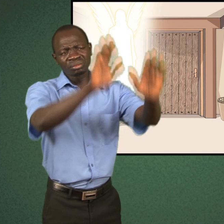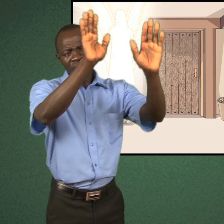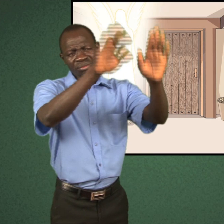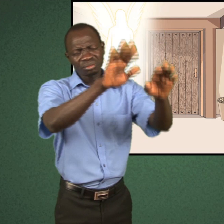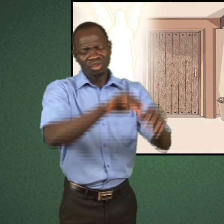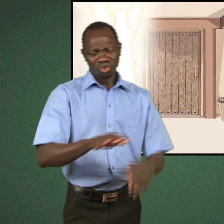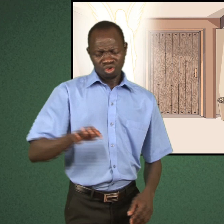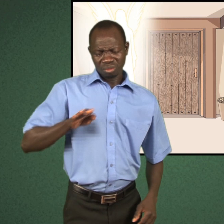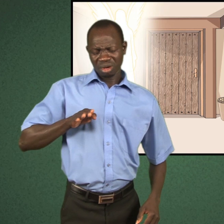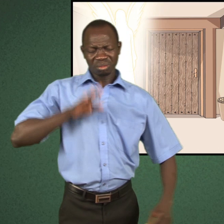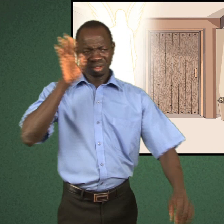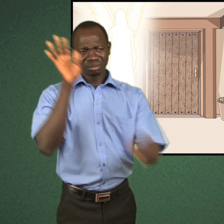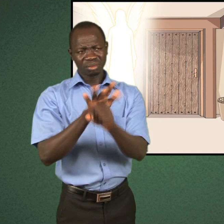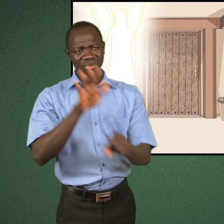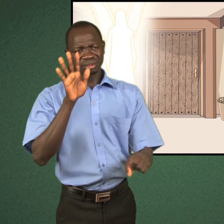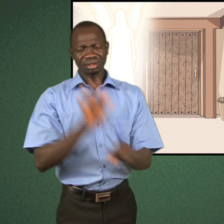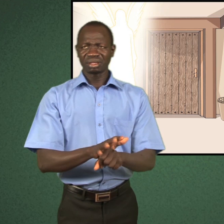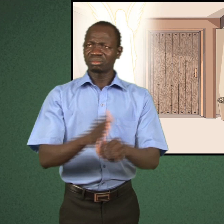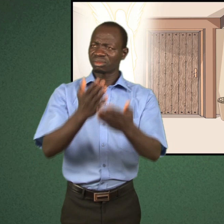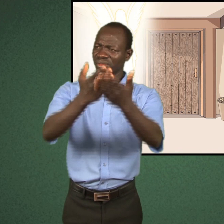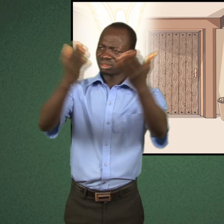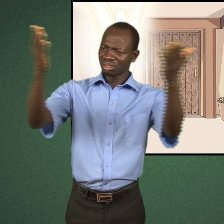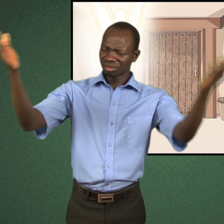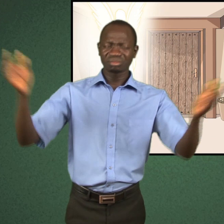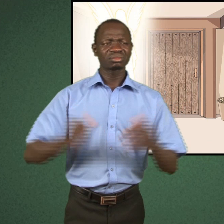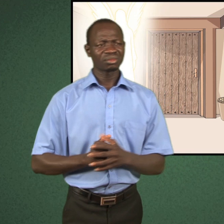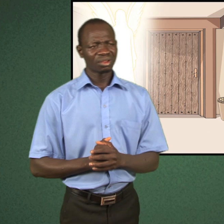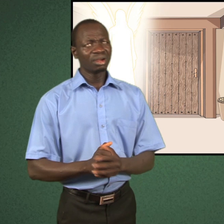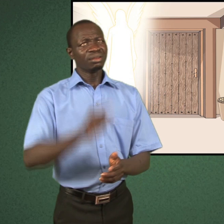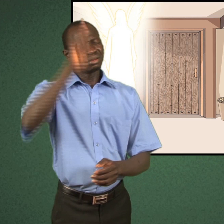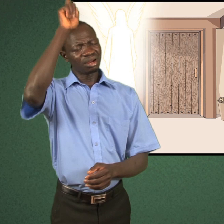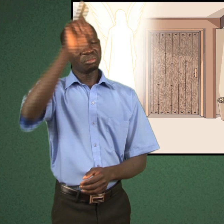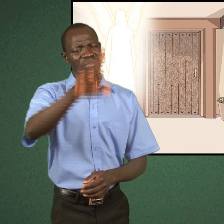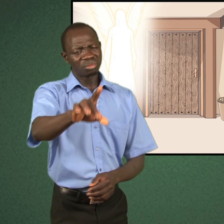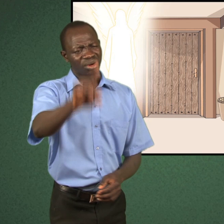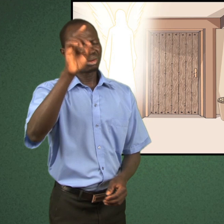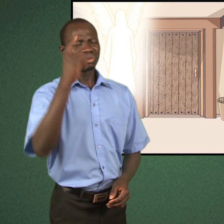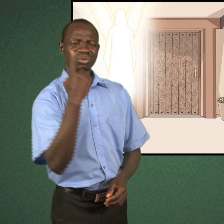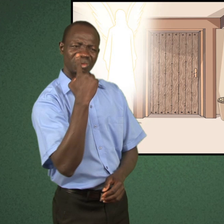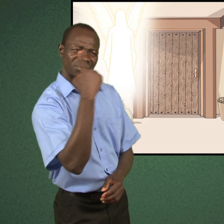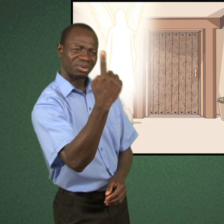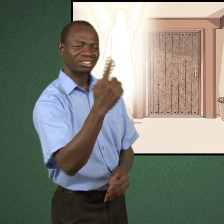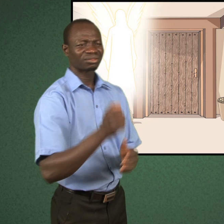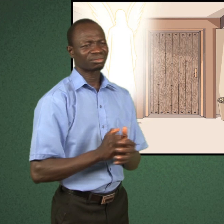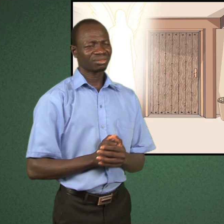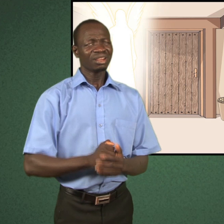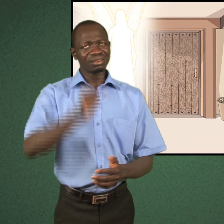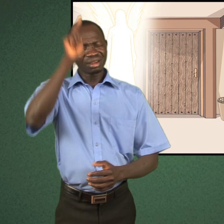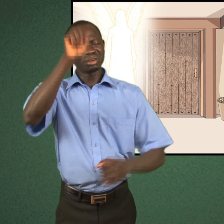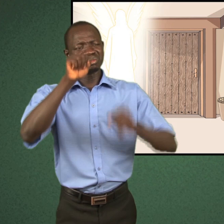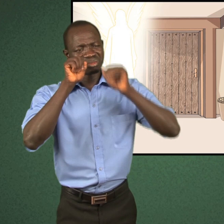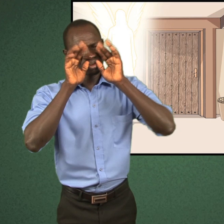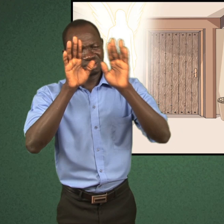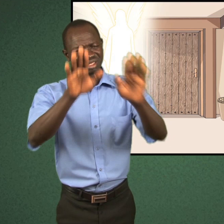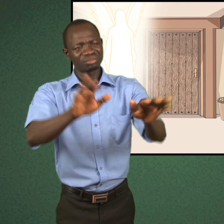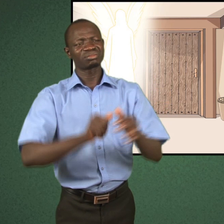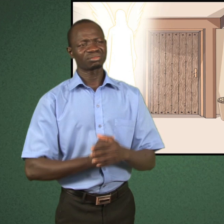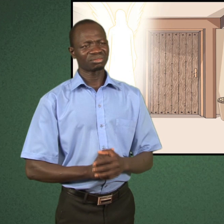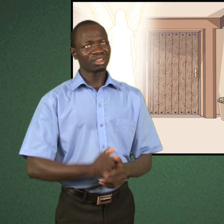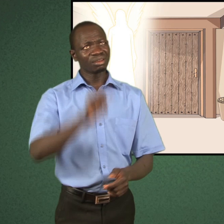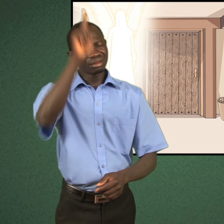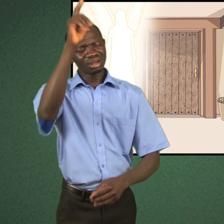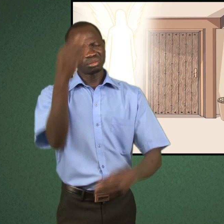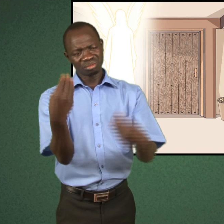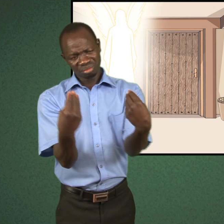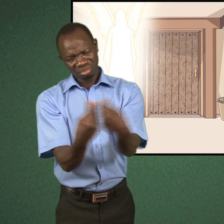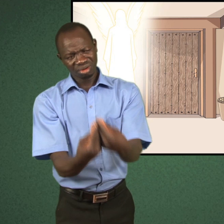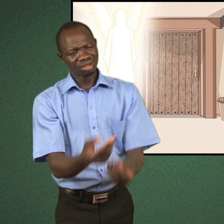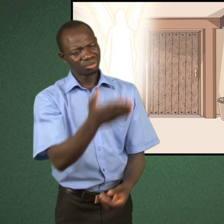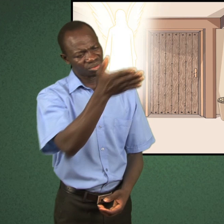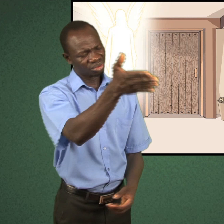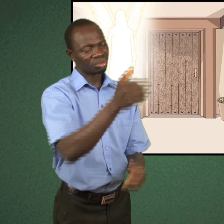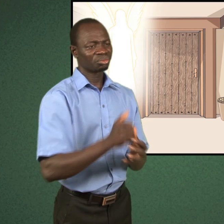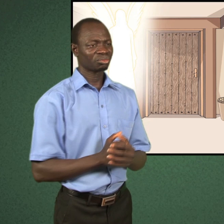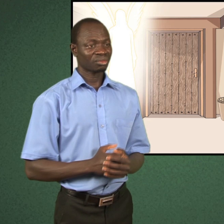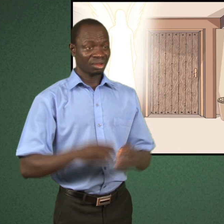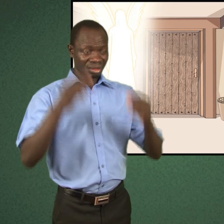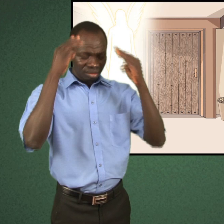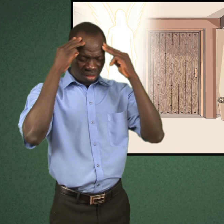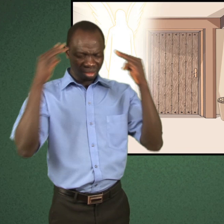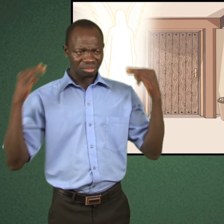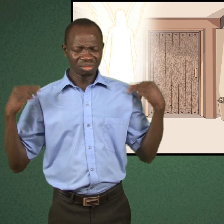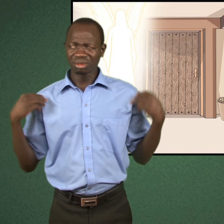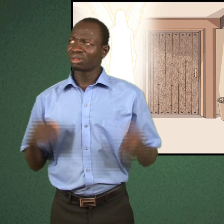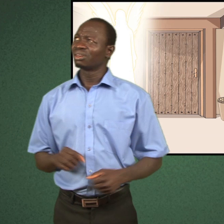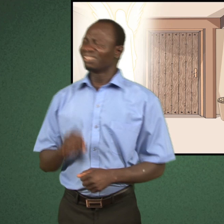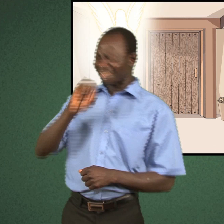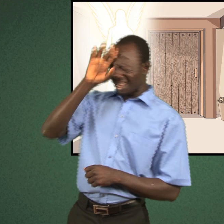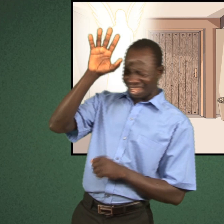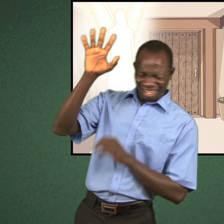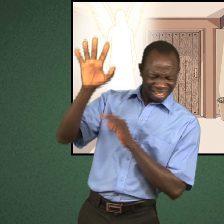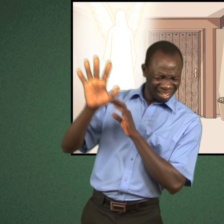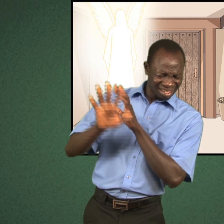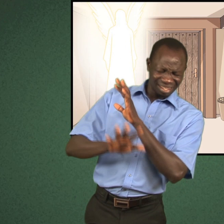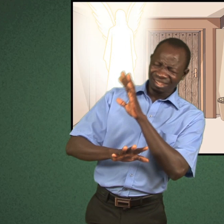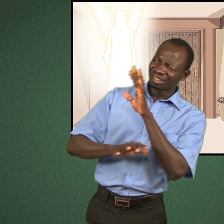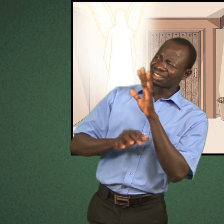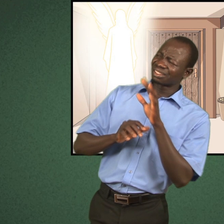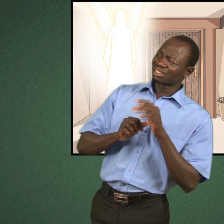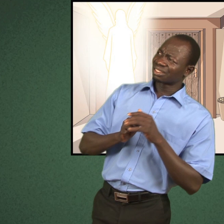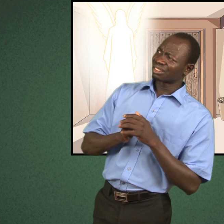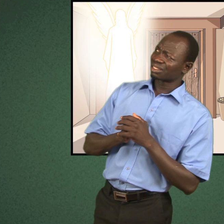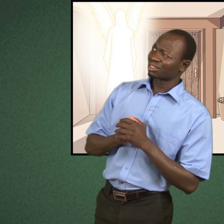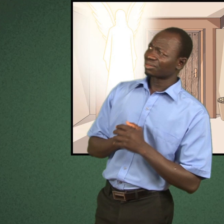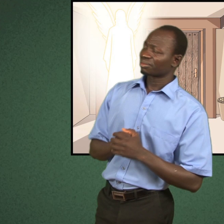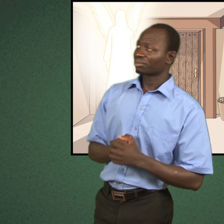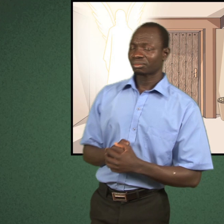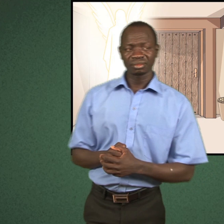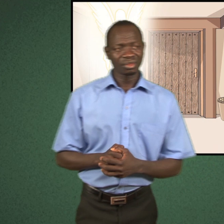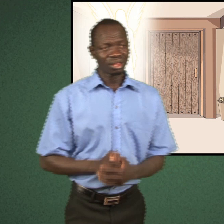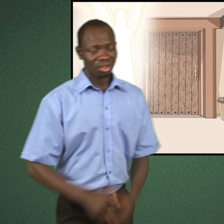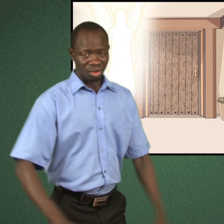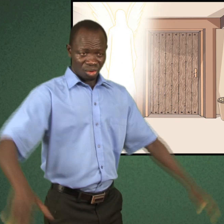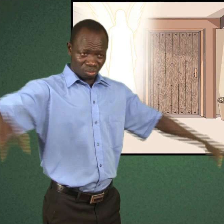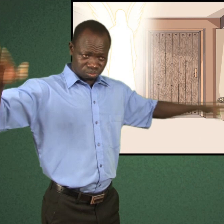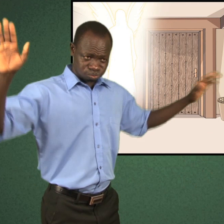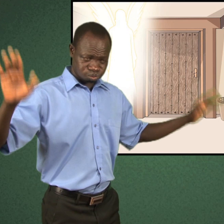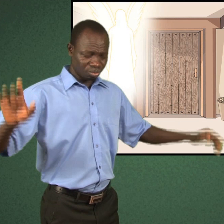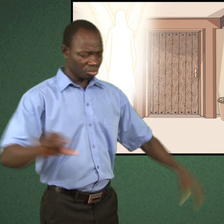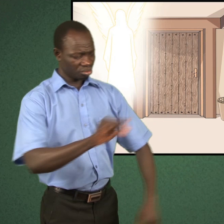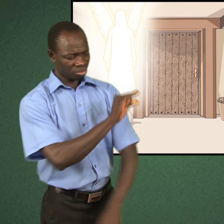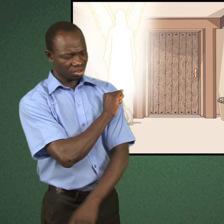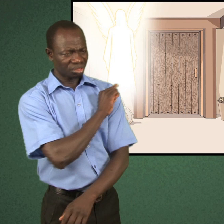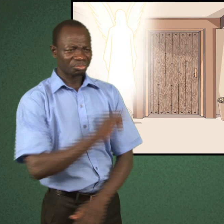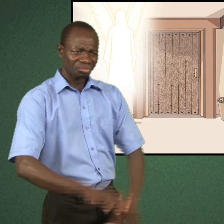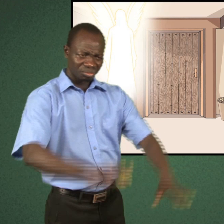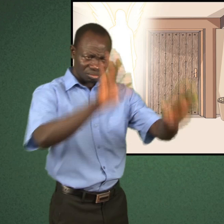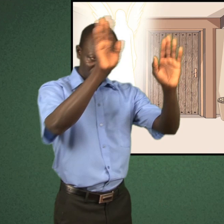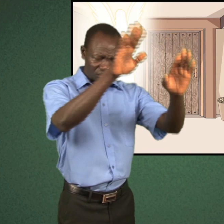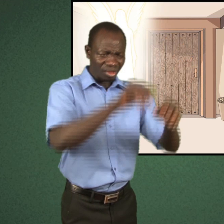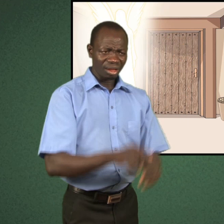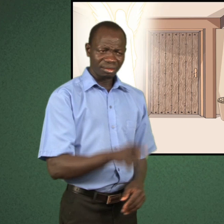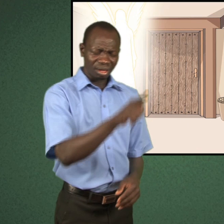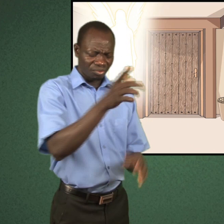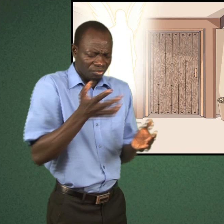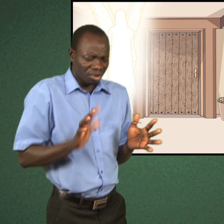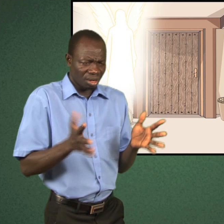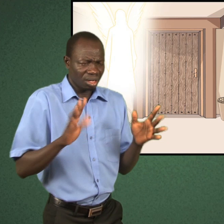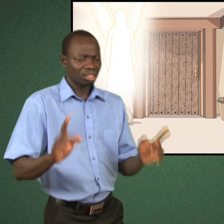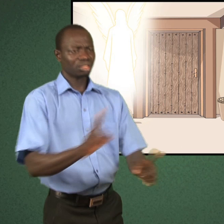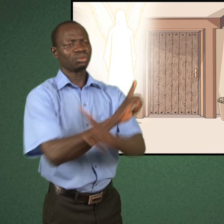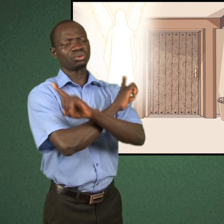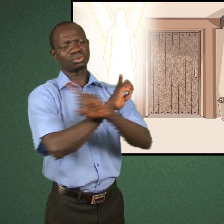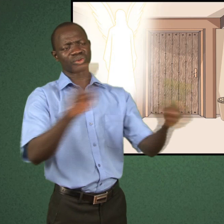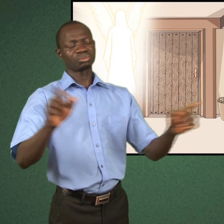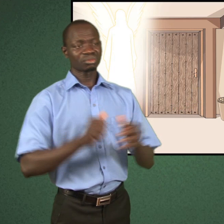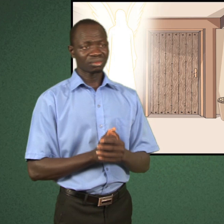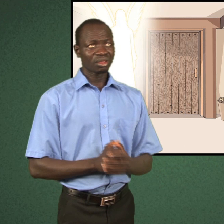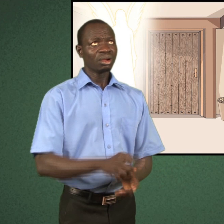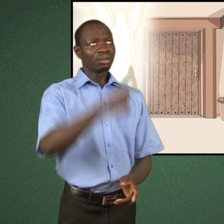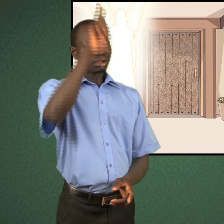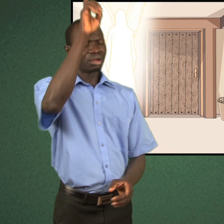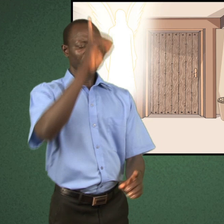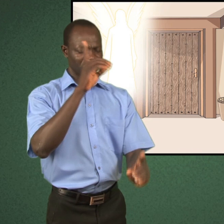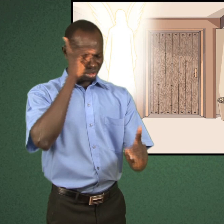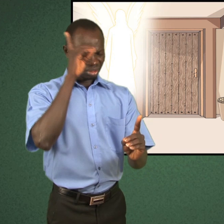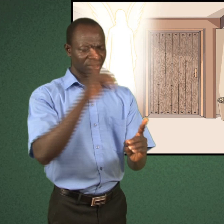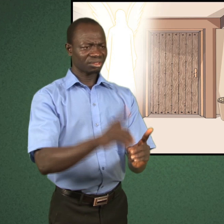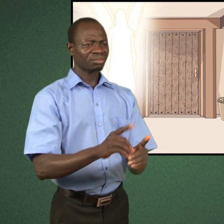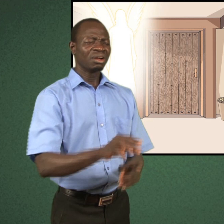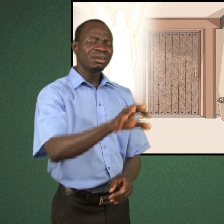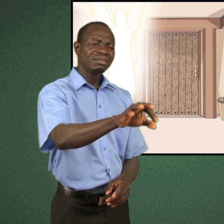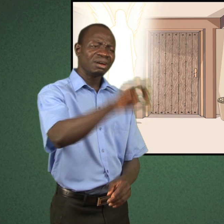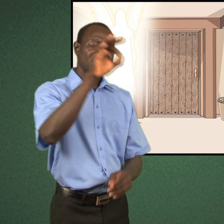Mary was greatly troubled at his words and wondered what kind of greeting this might be.